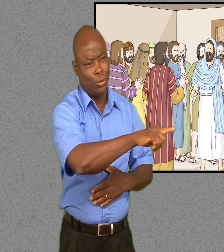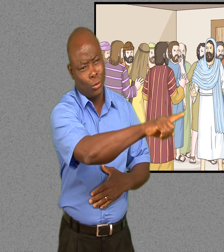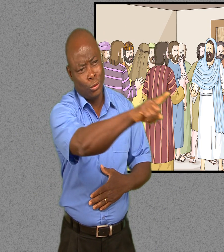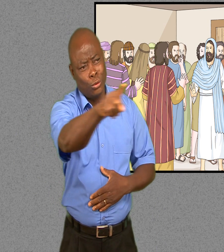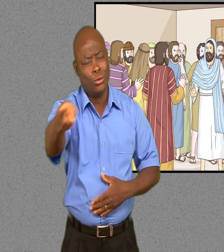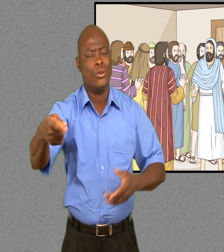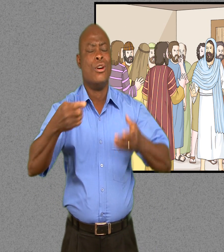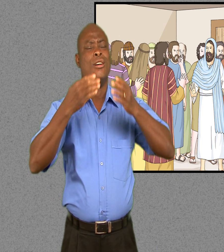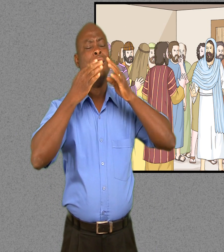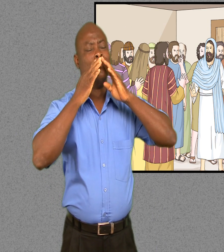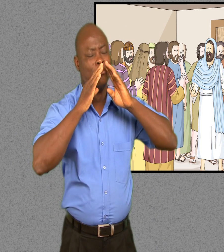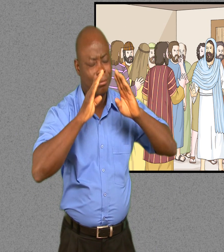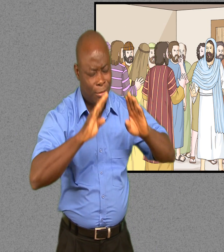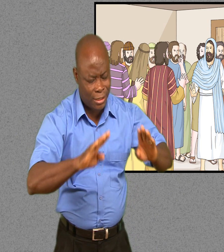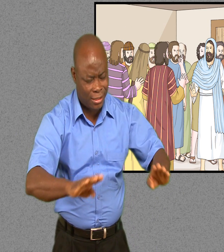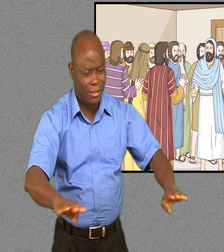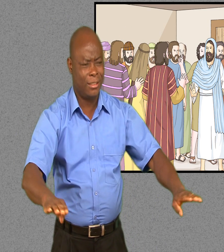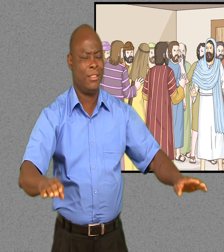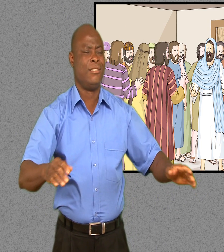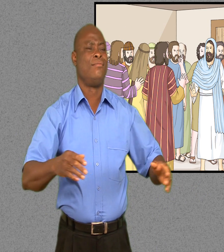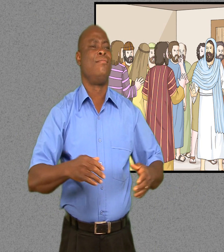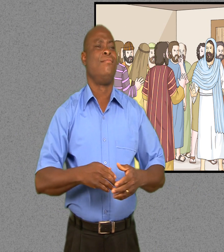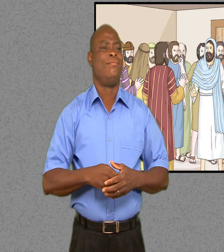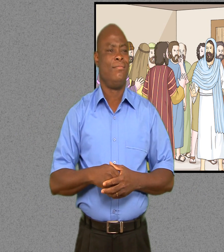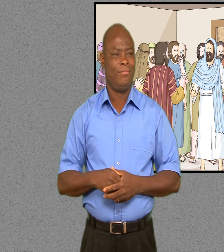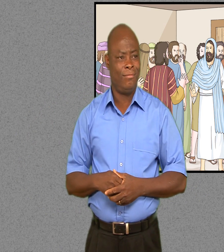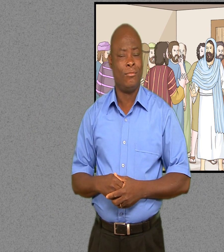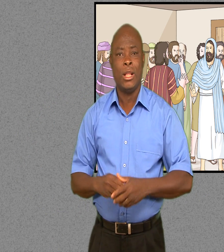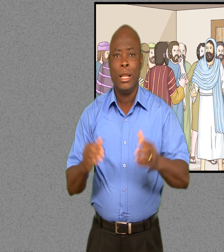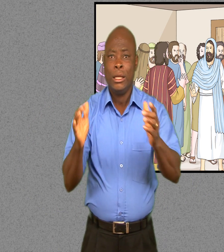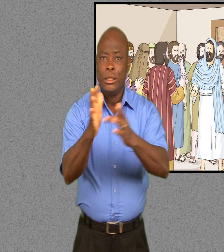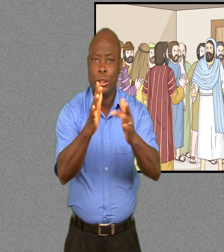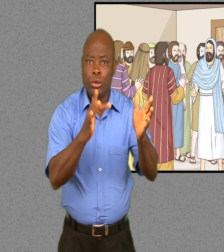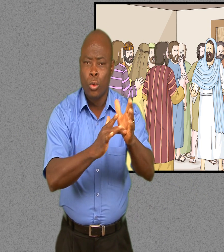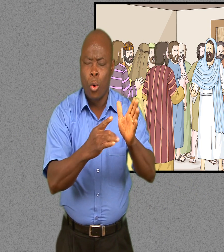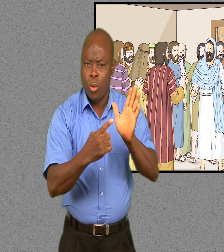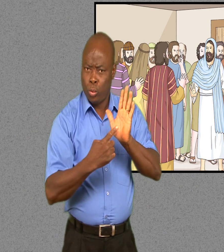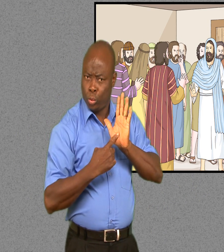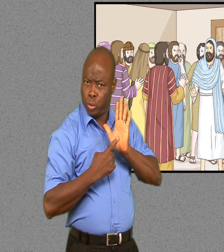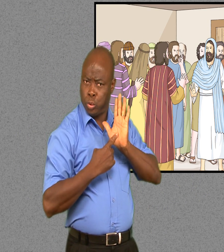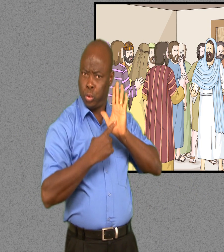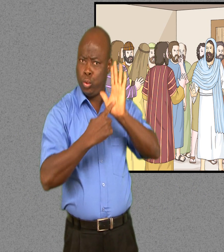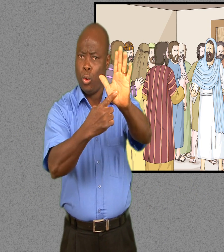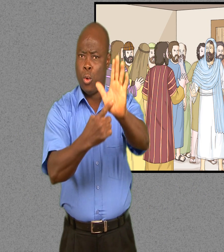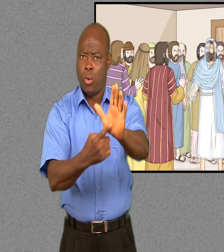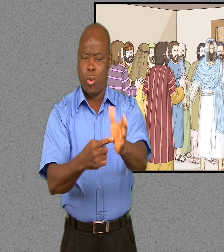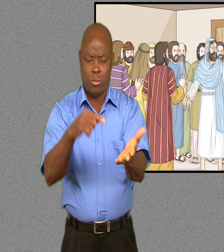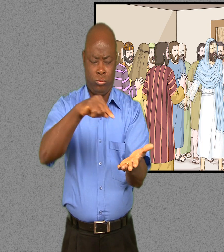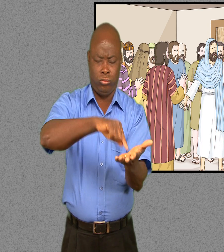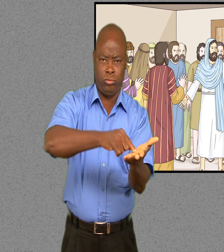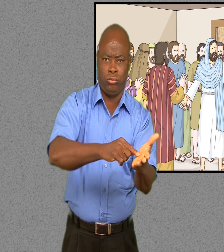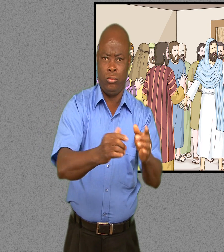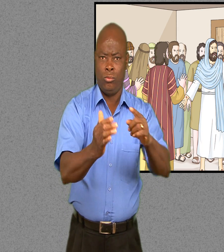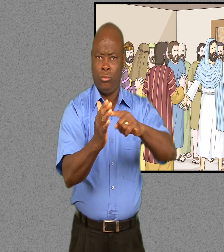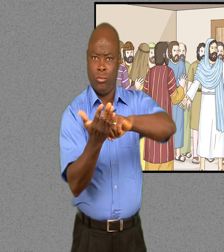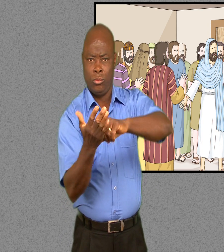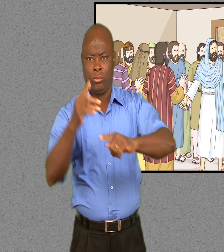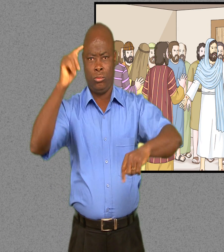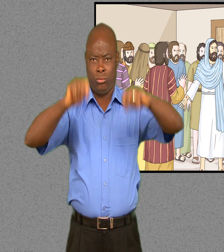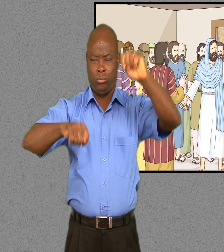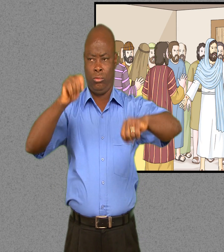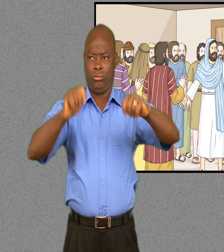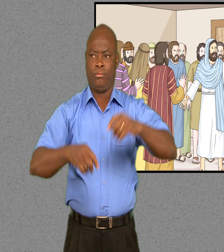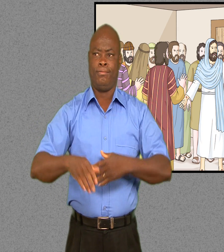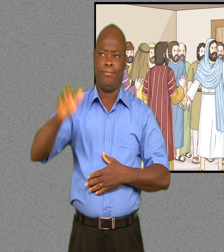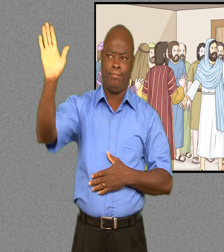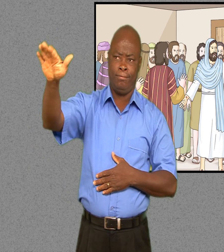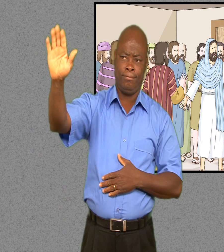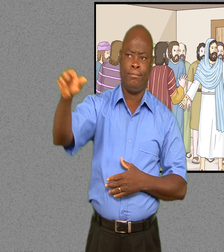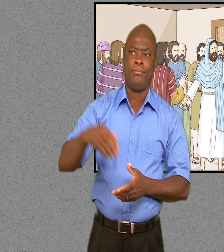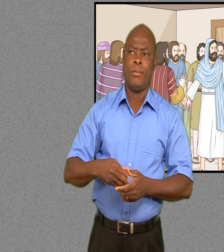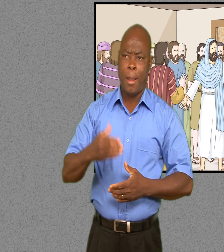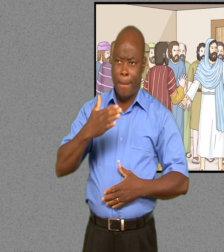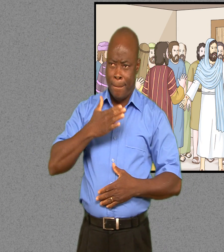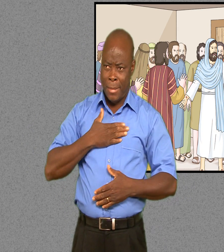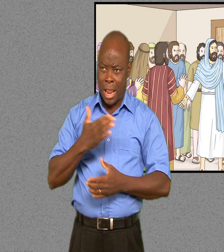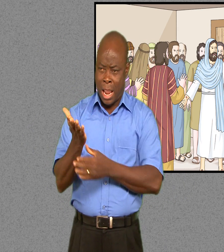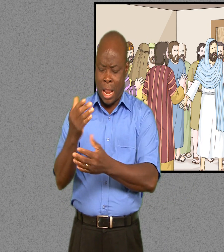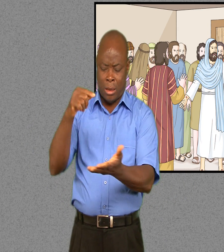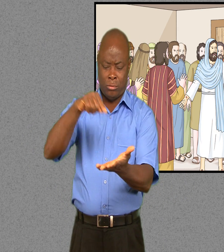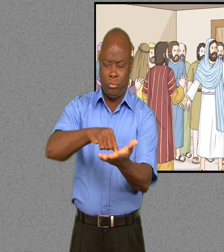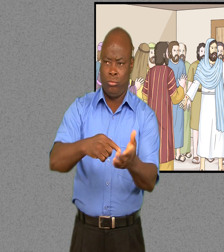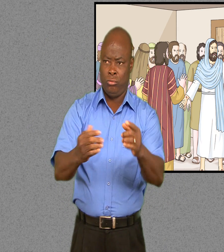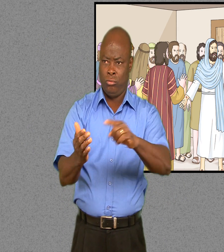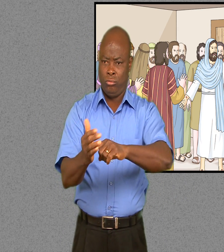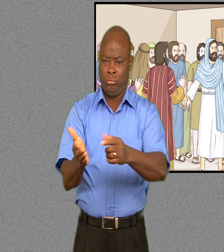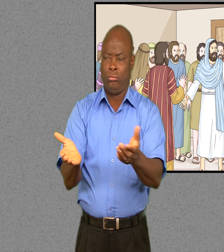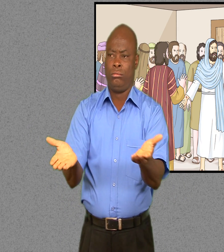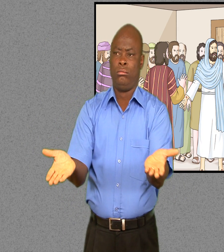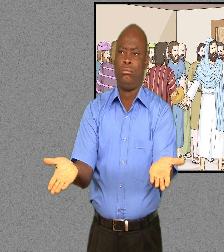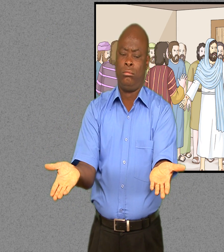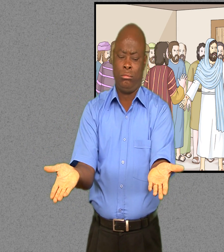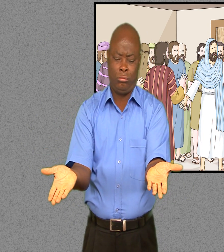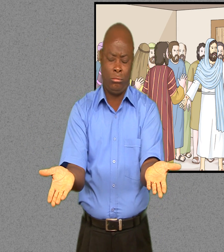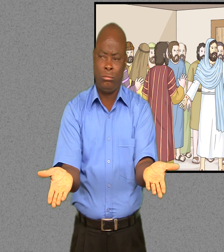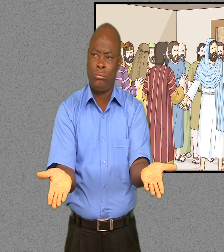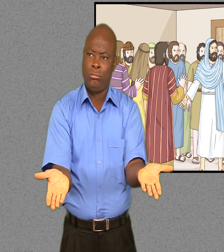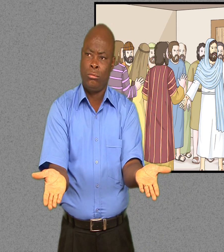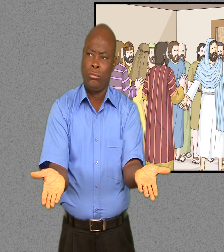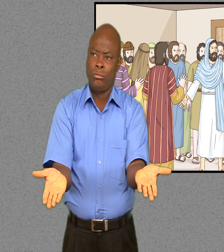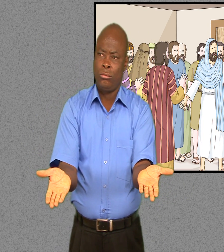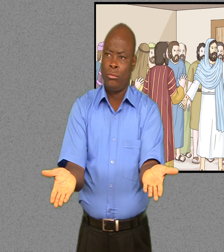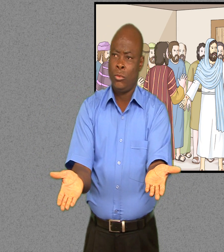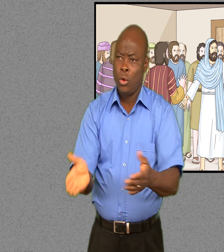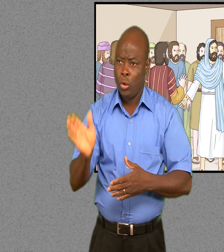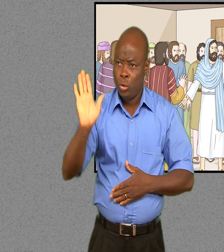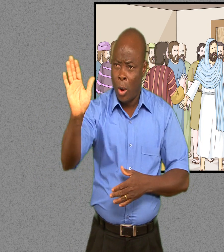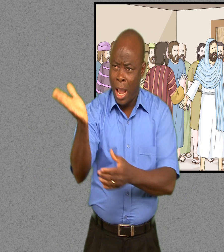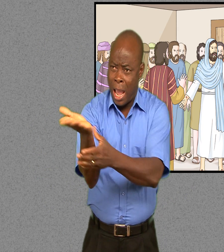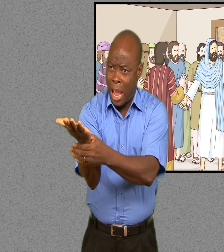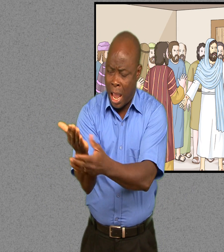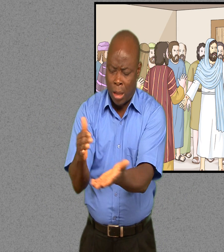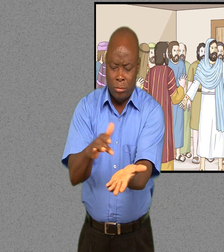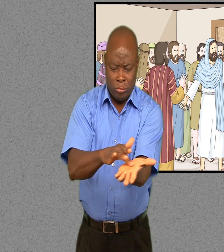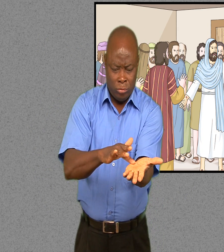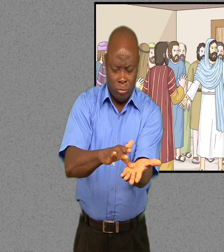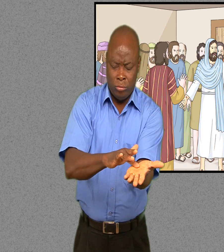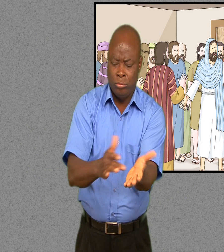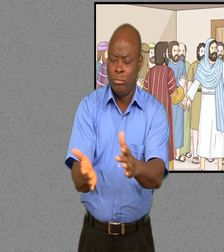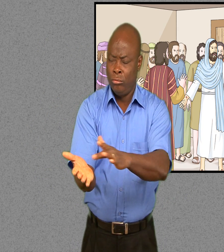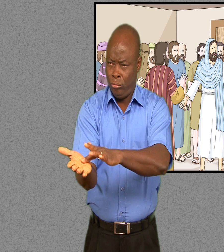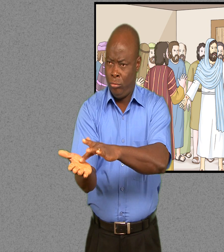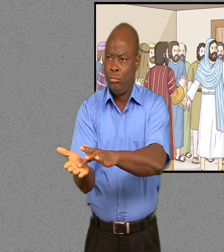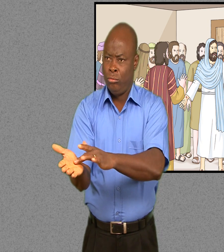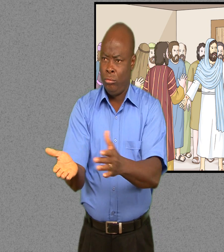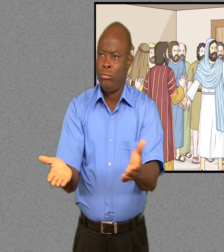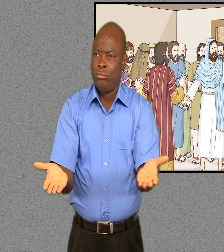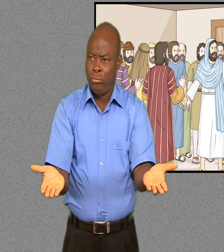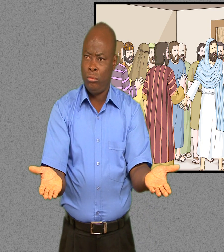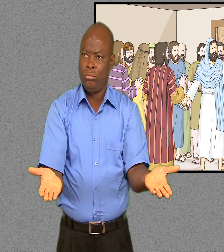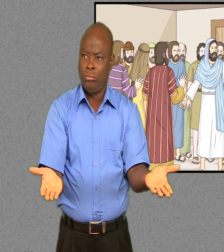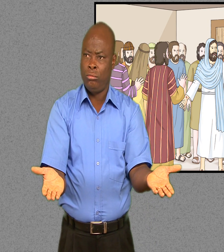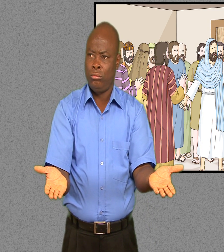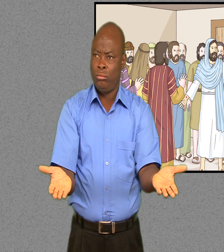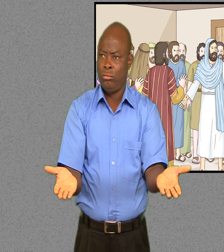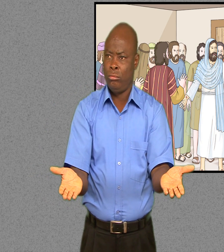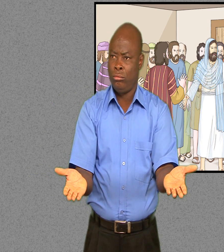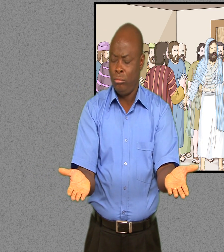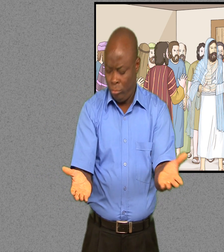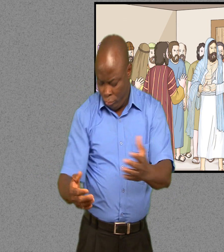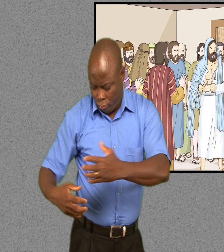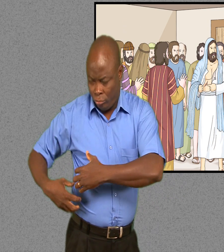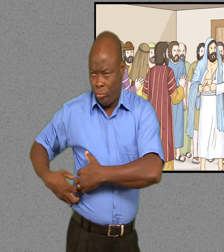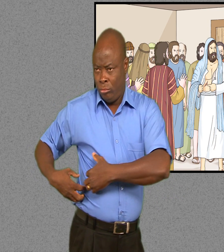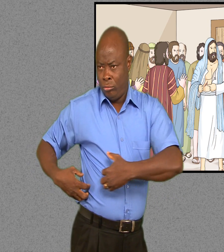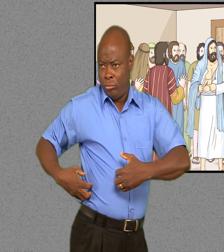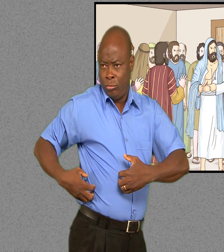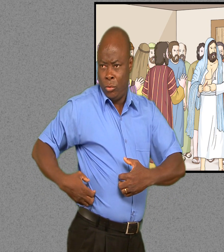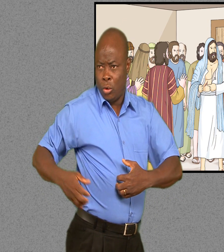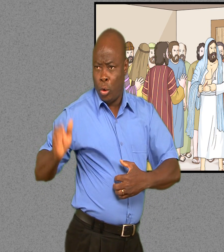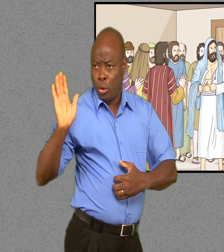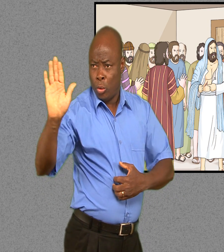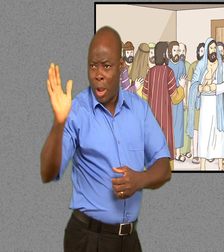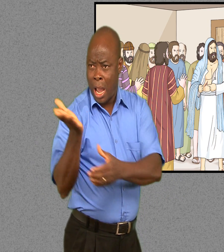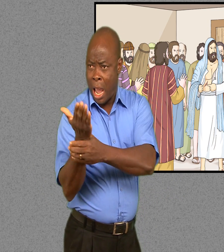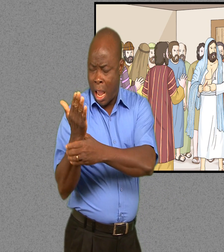Then Jesus said to Thomas, “Put your finger here and look at My hands.